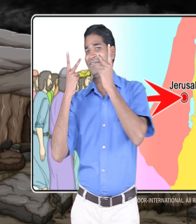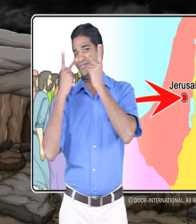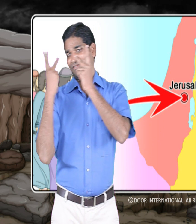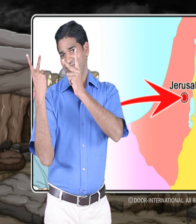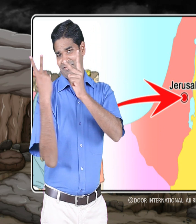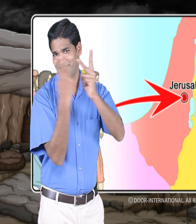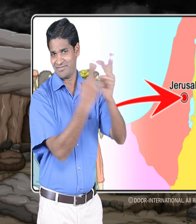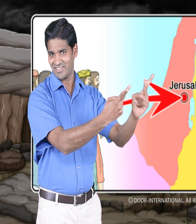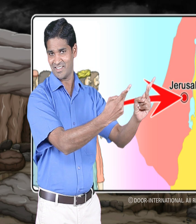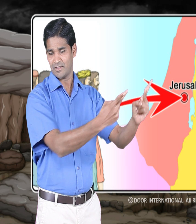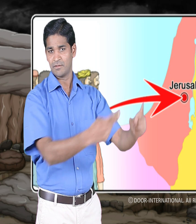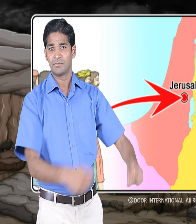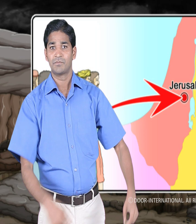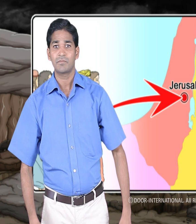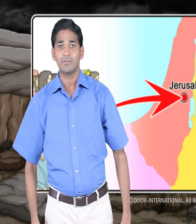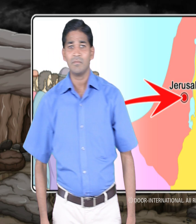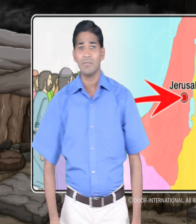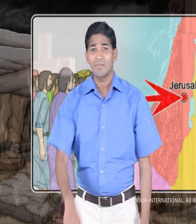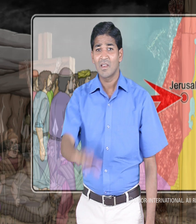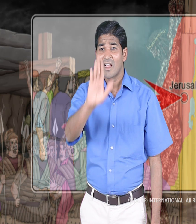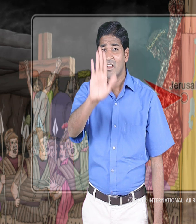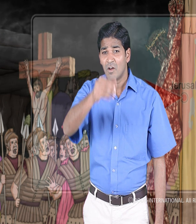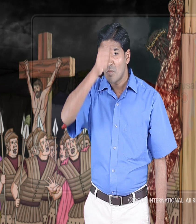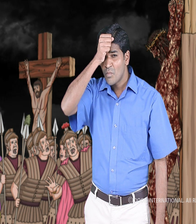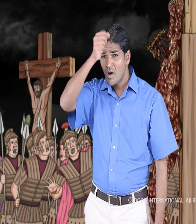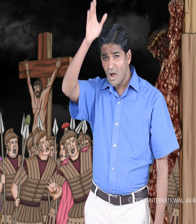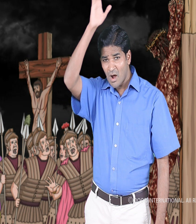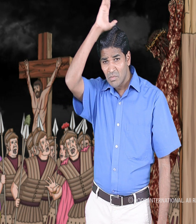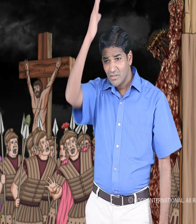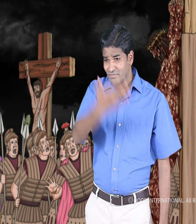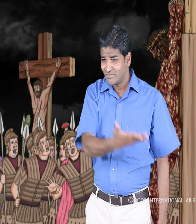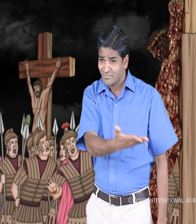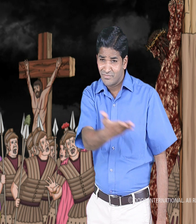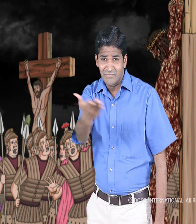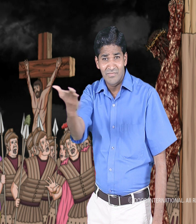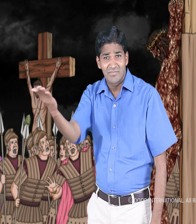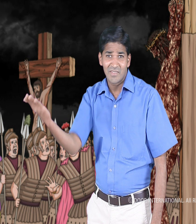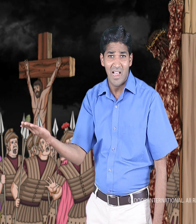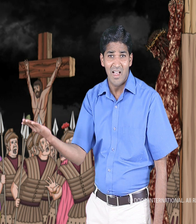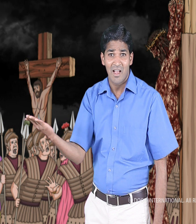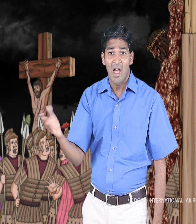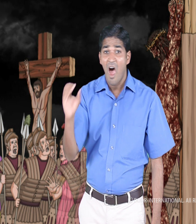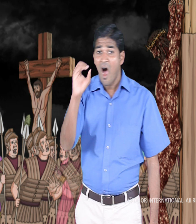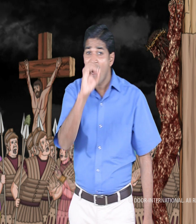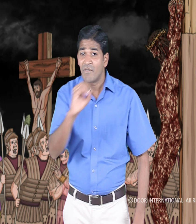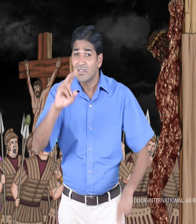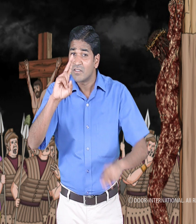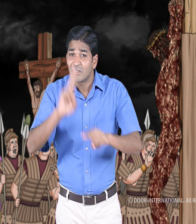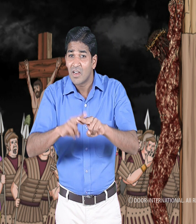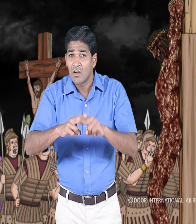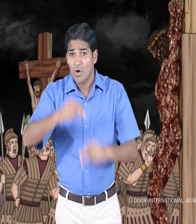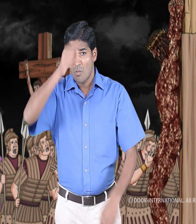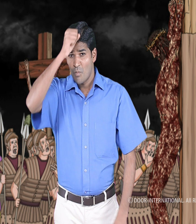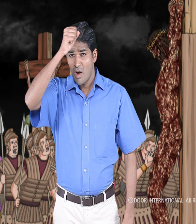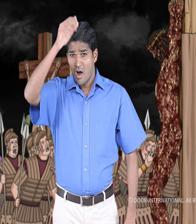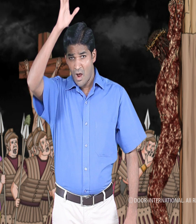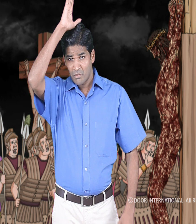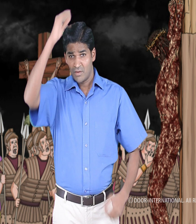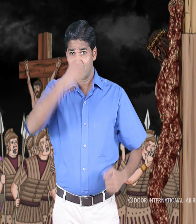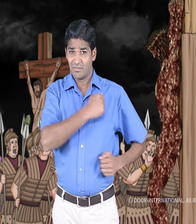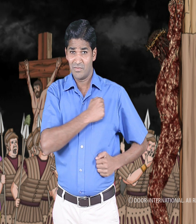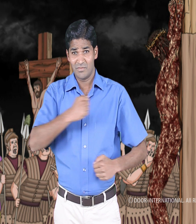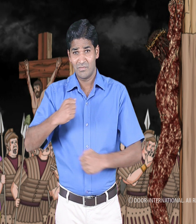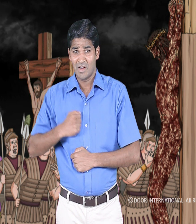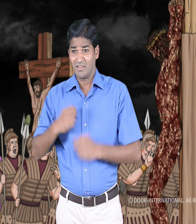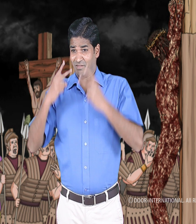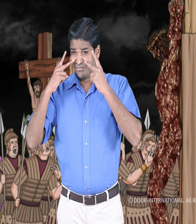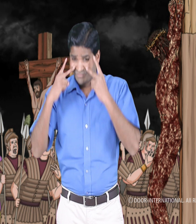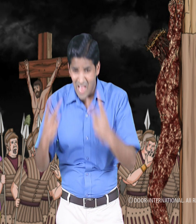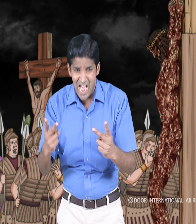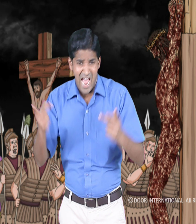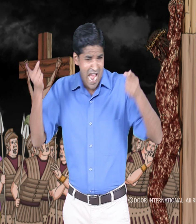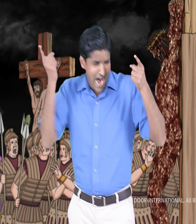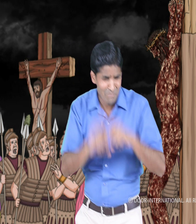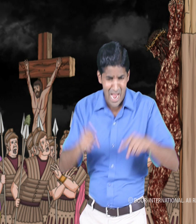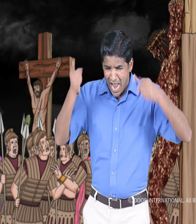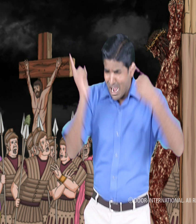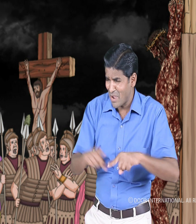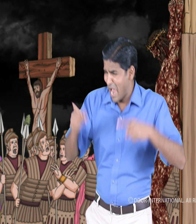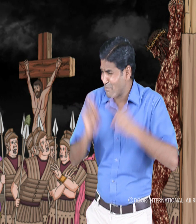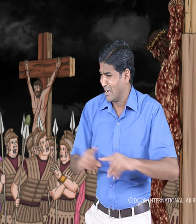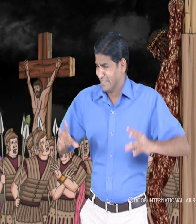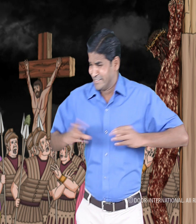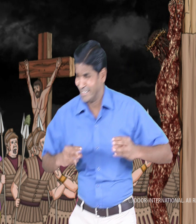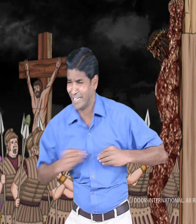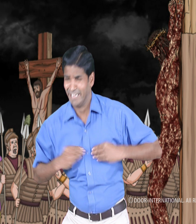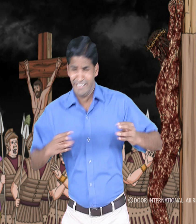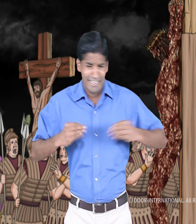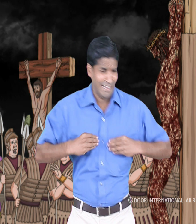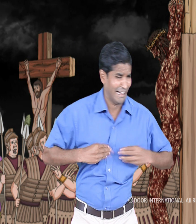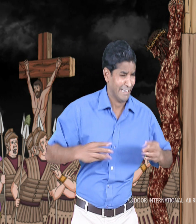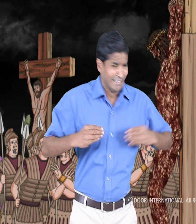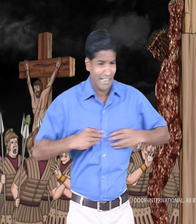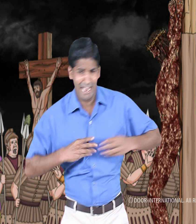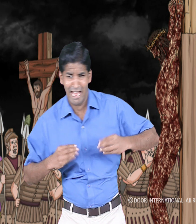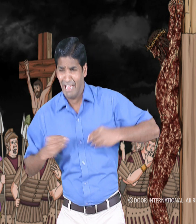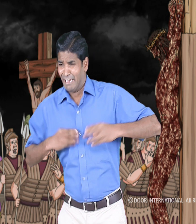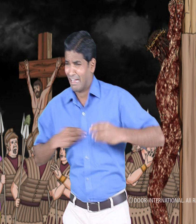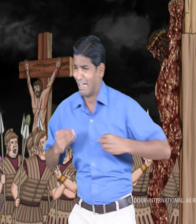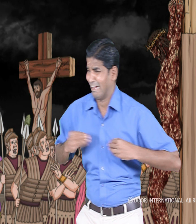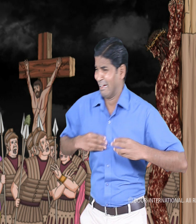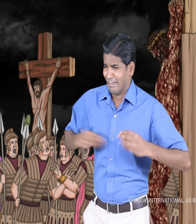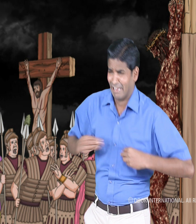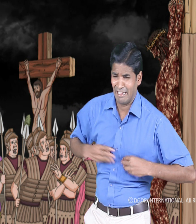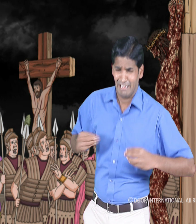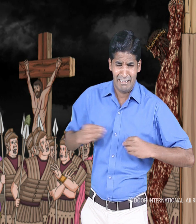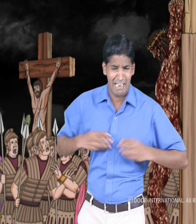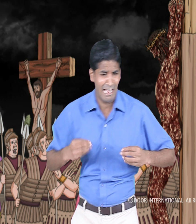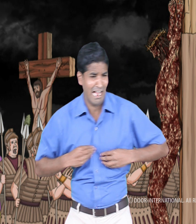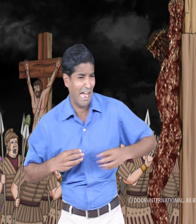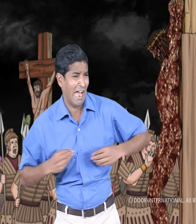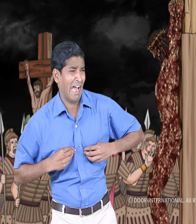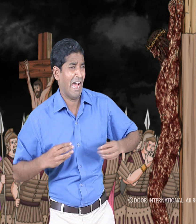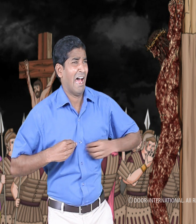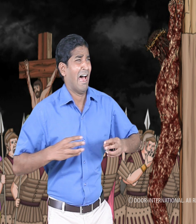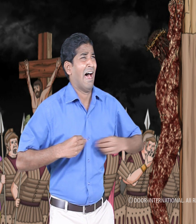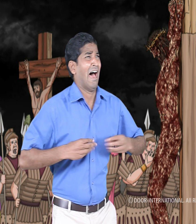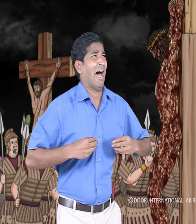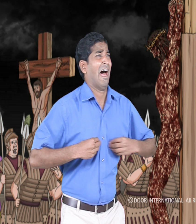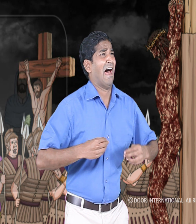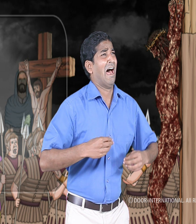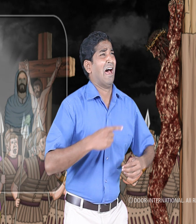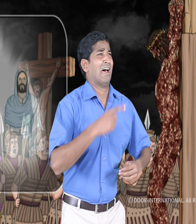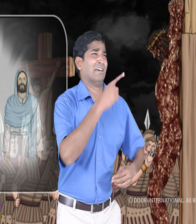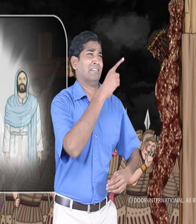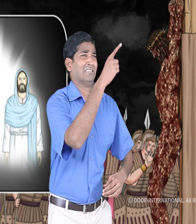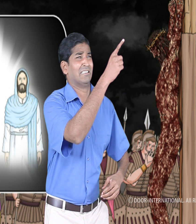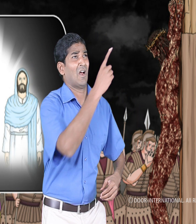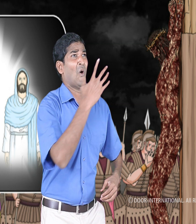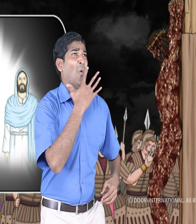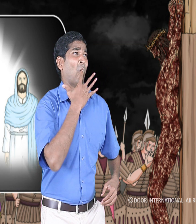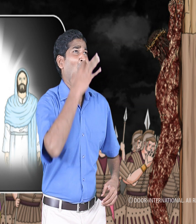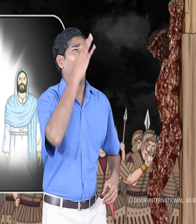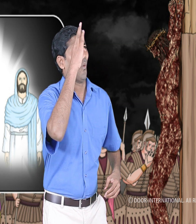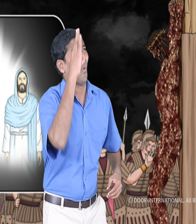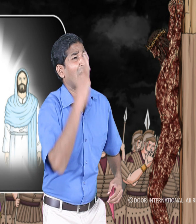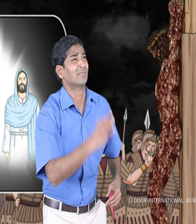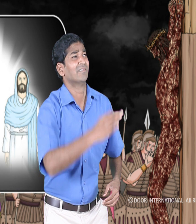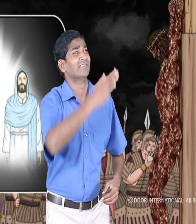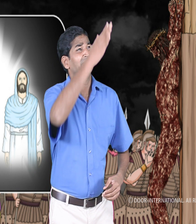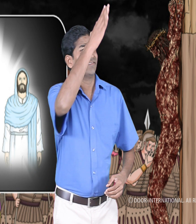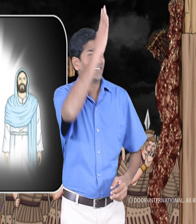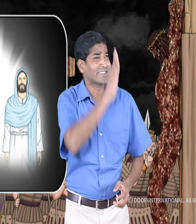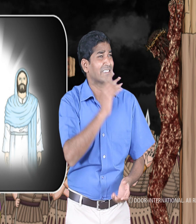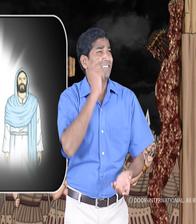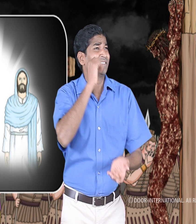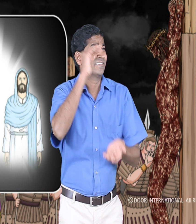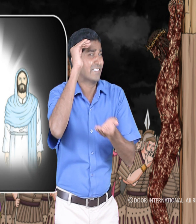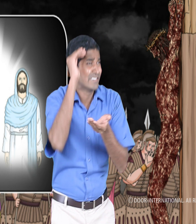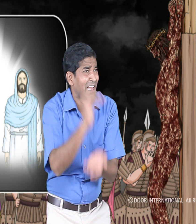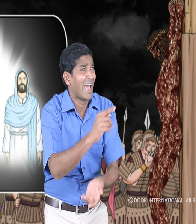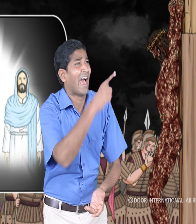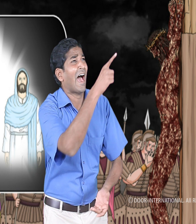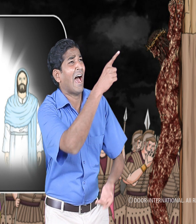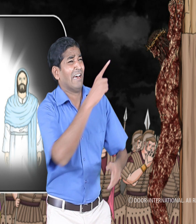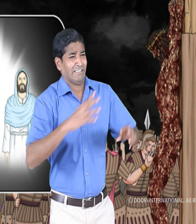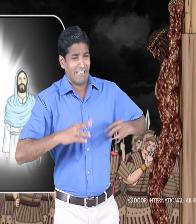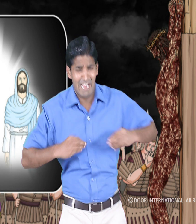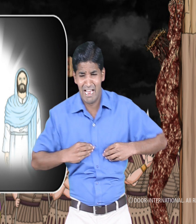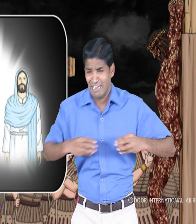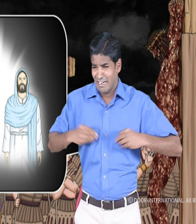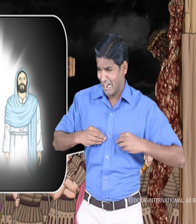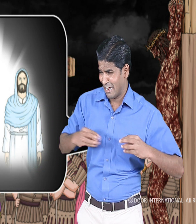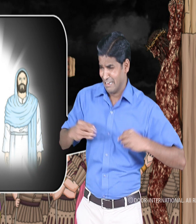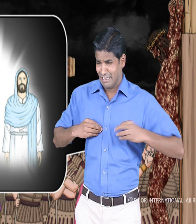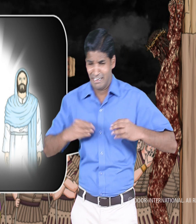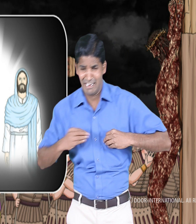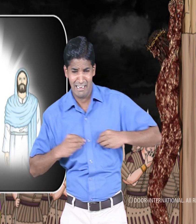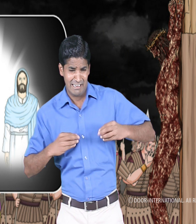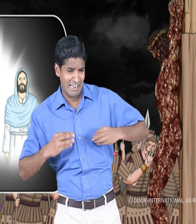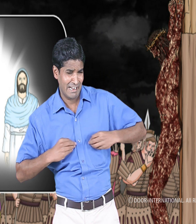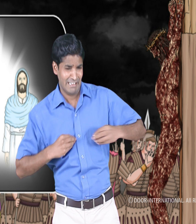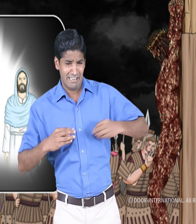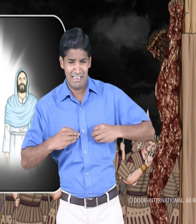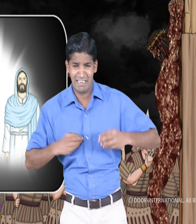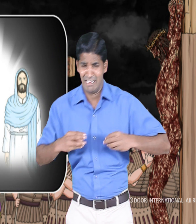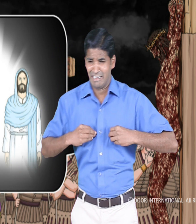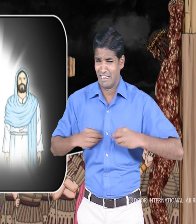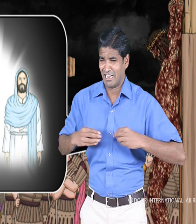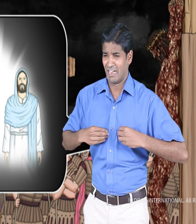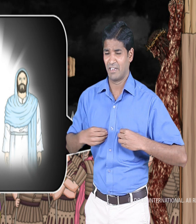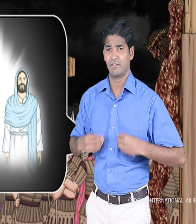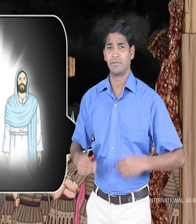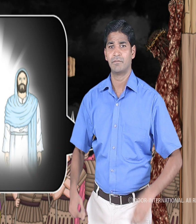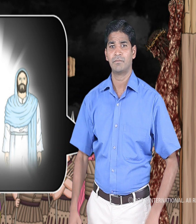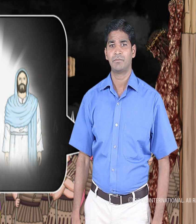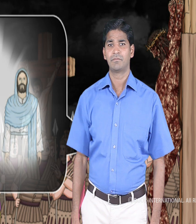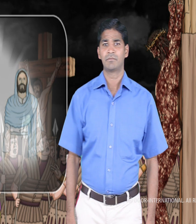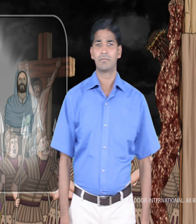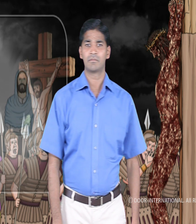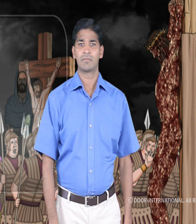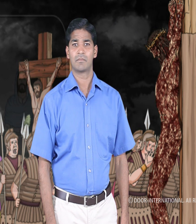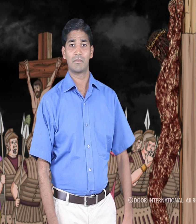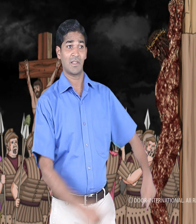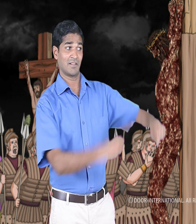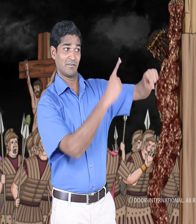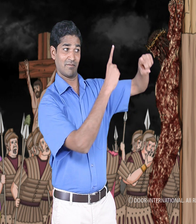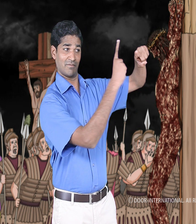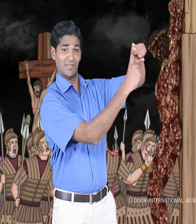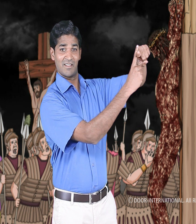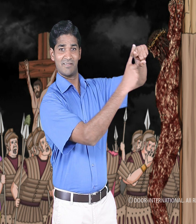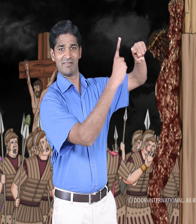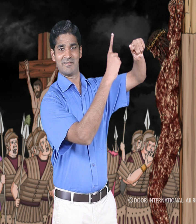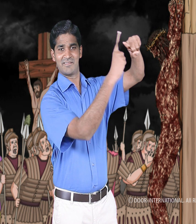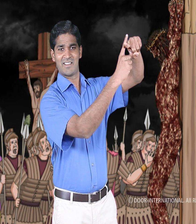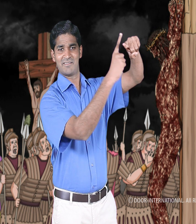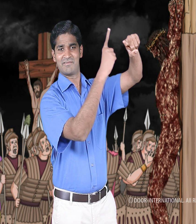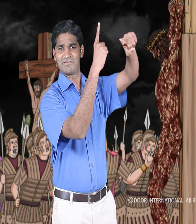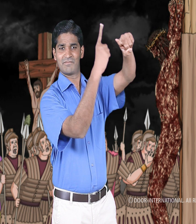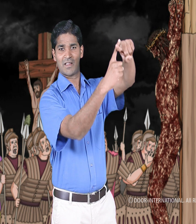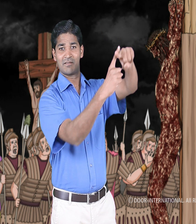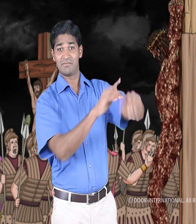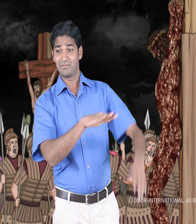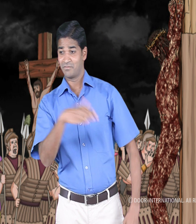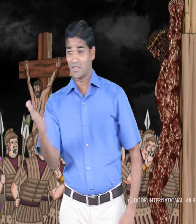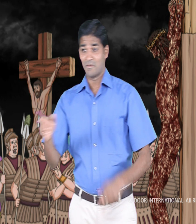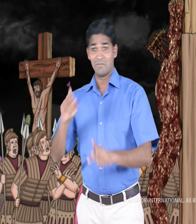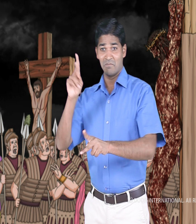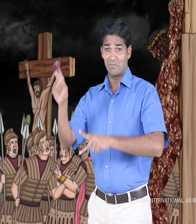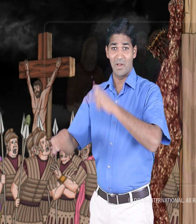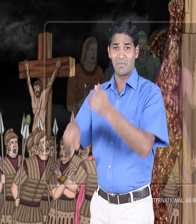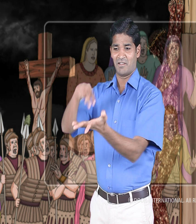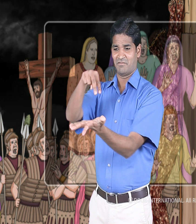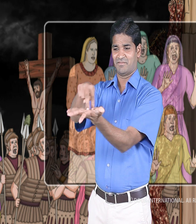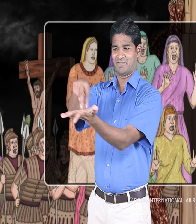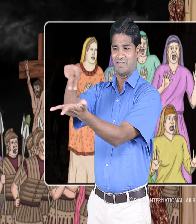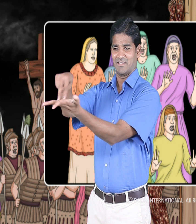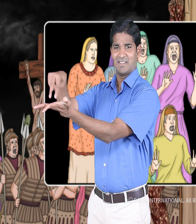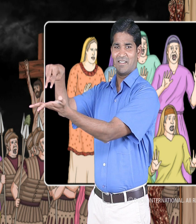When the centurion and those with him who were guarding Jesus saw the earthquake and all that had happened, they were terrified and said, “Truly this was the Son of God.”